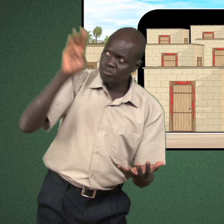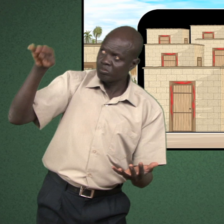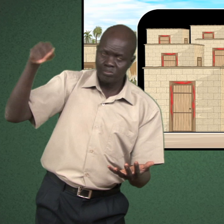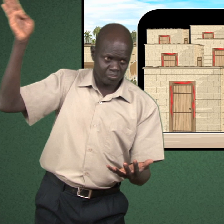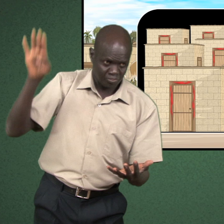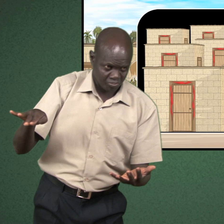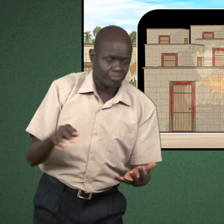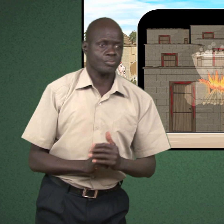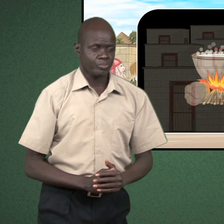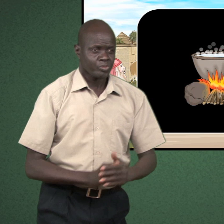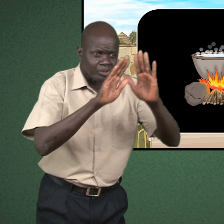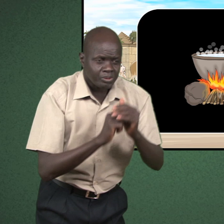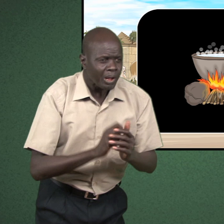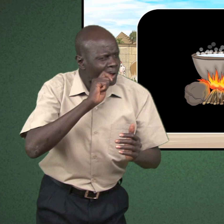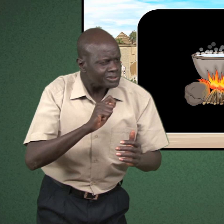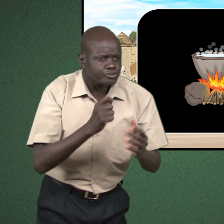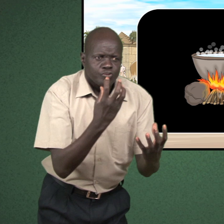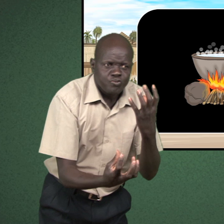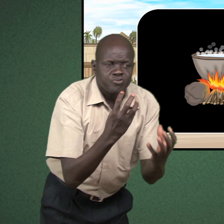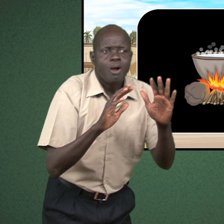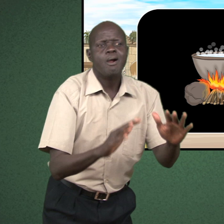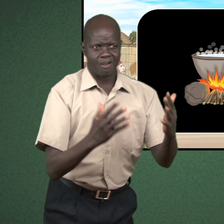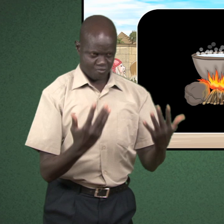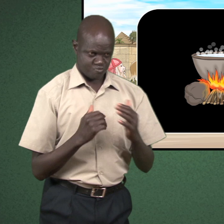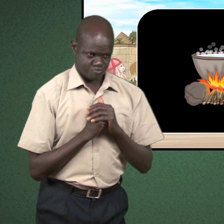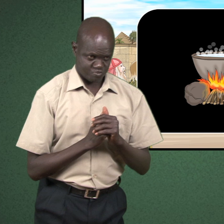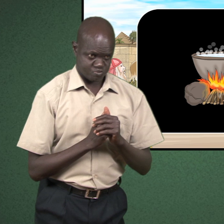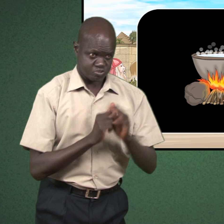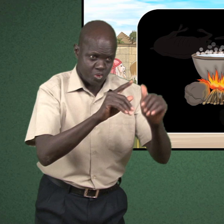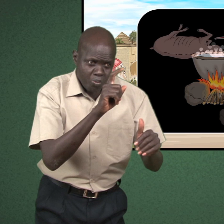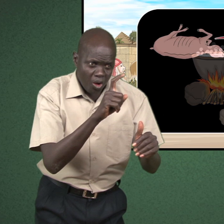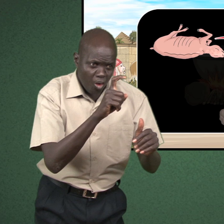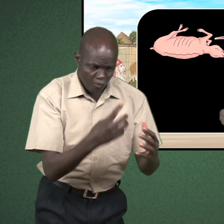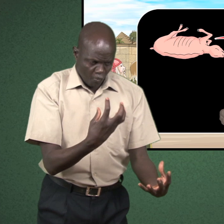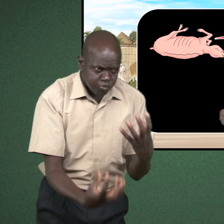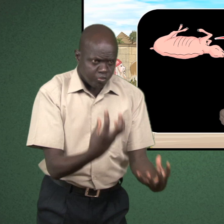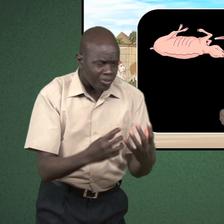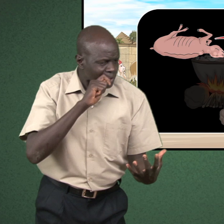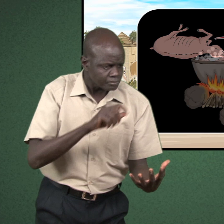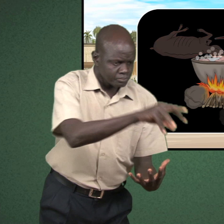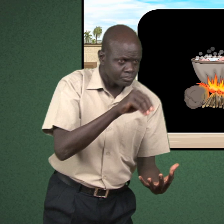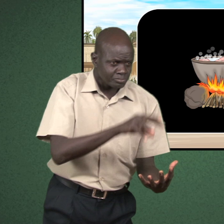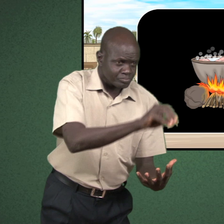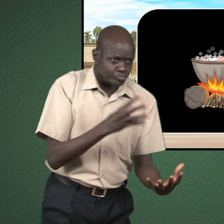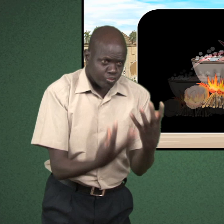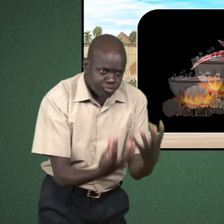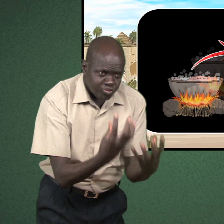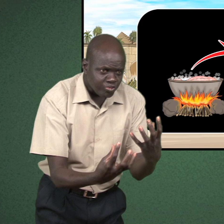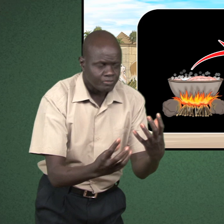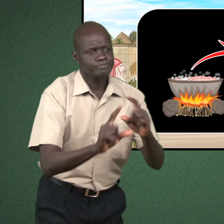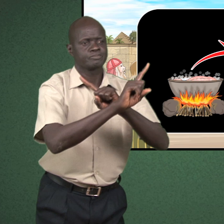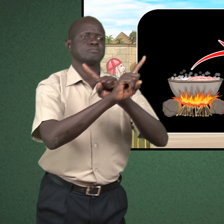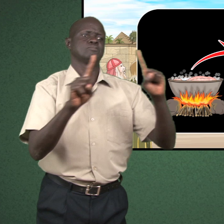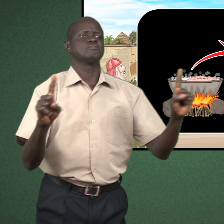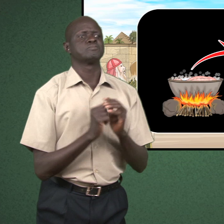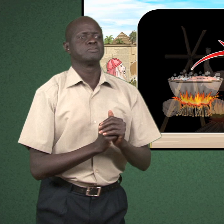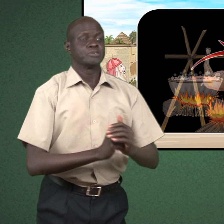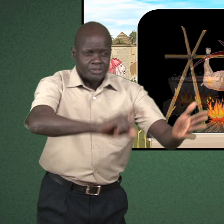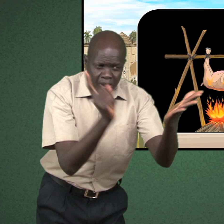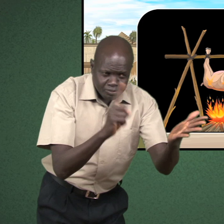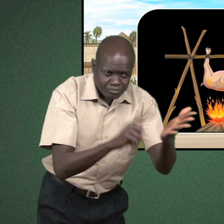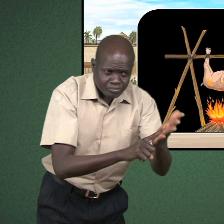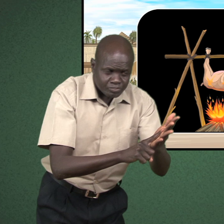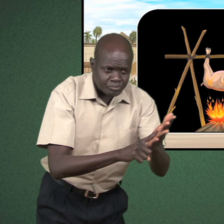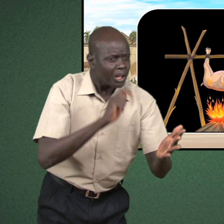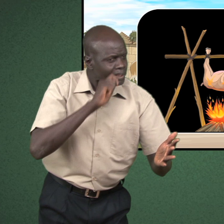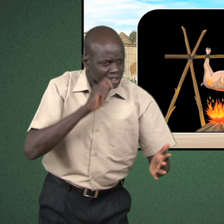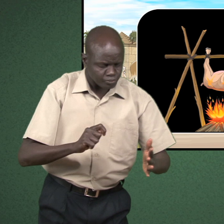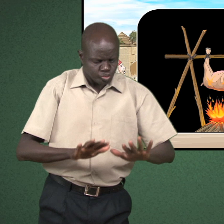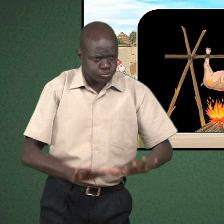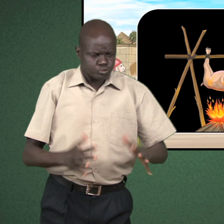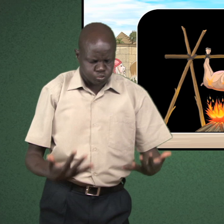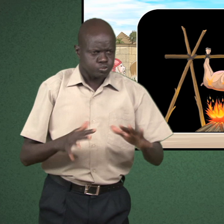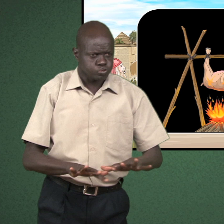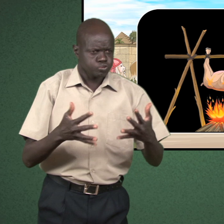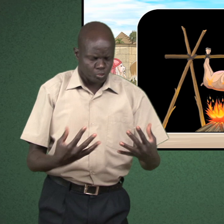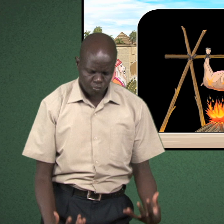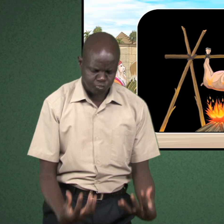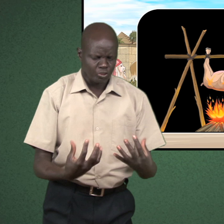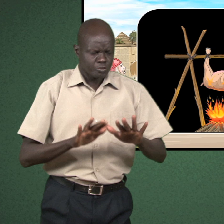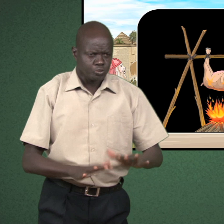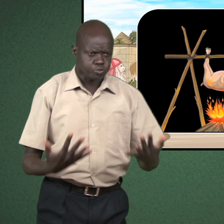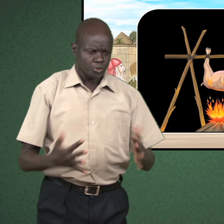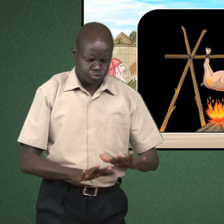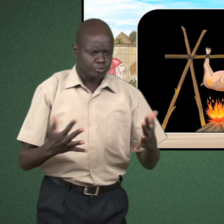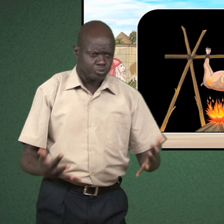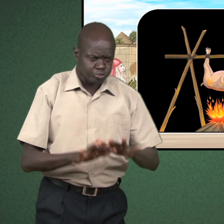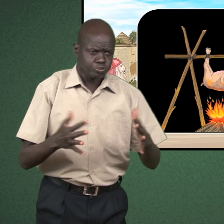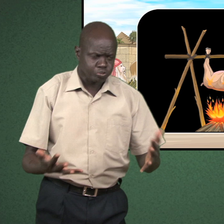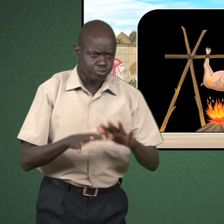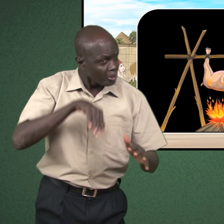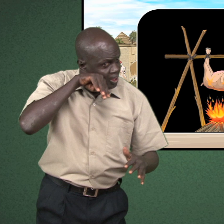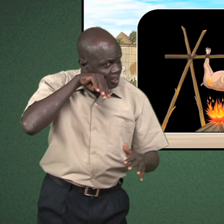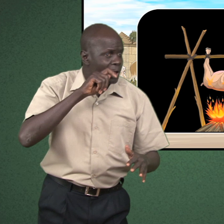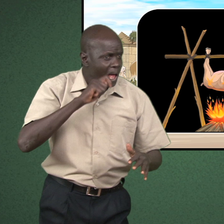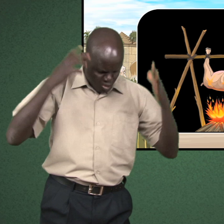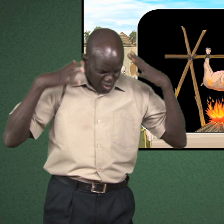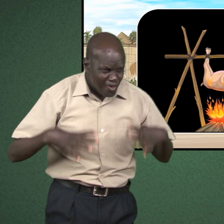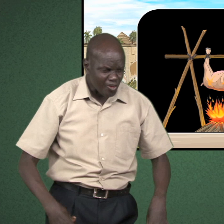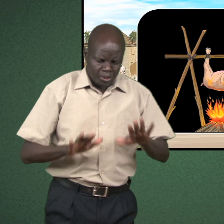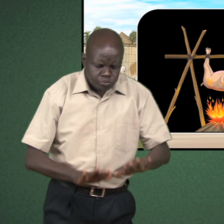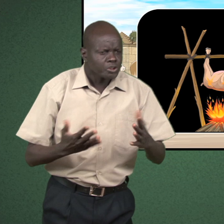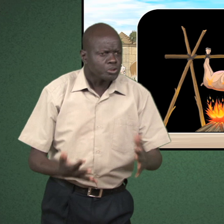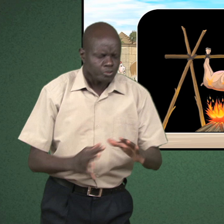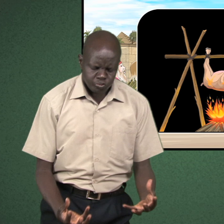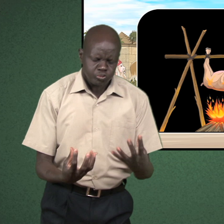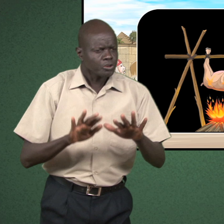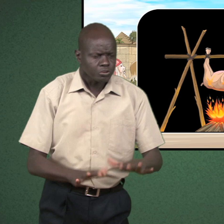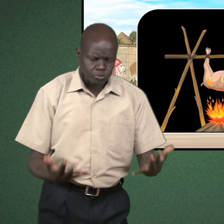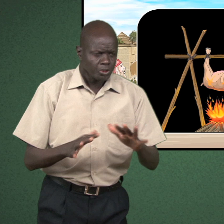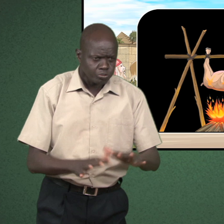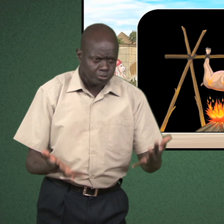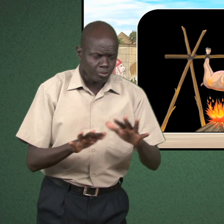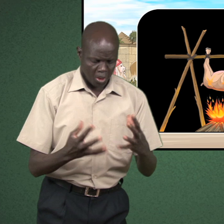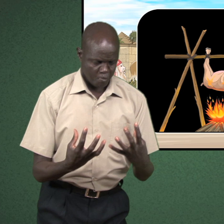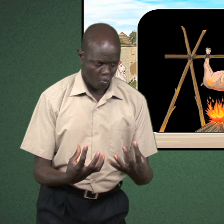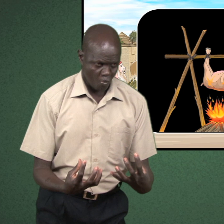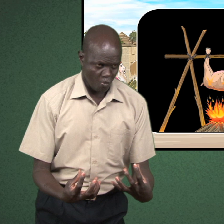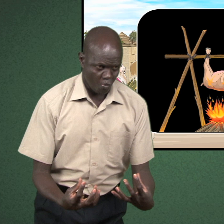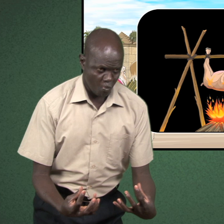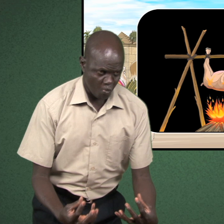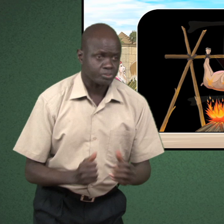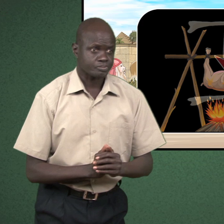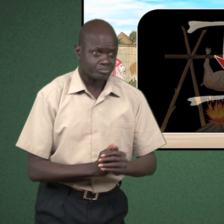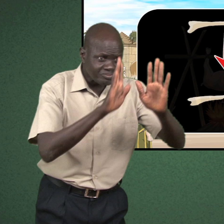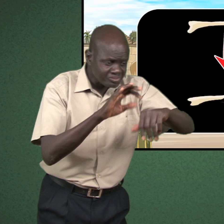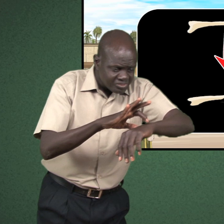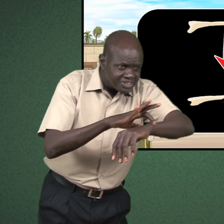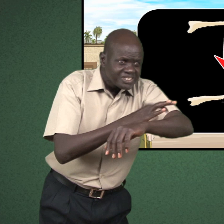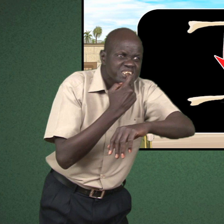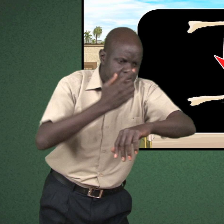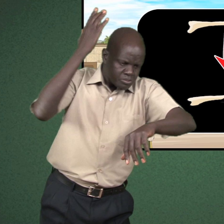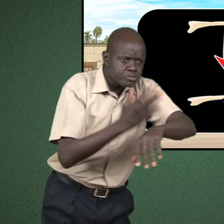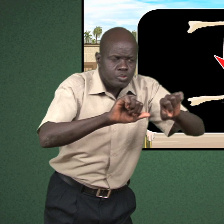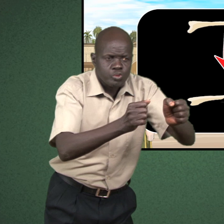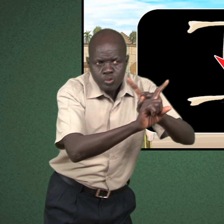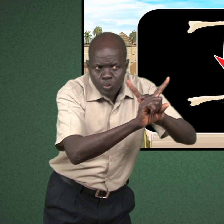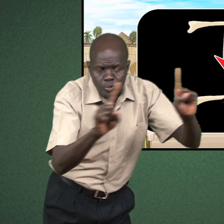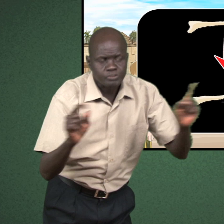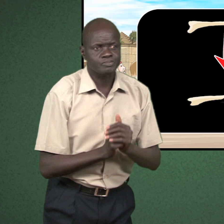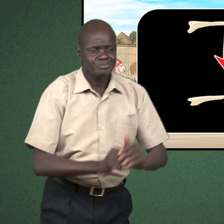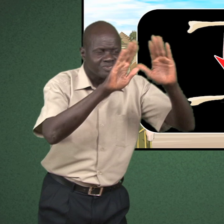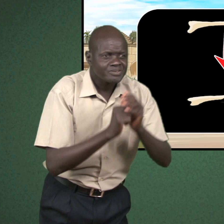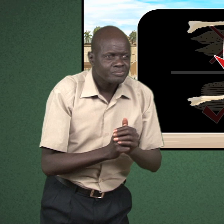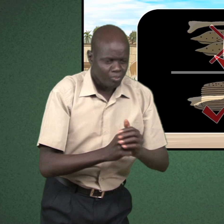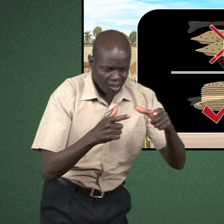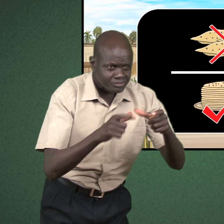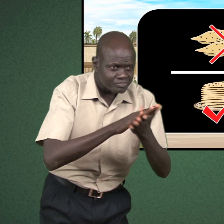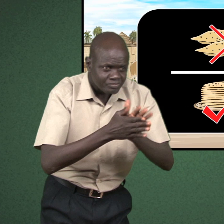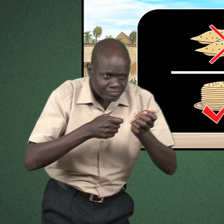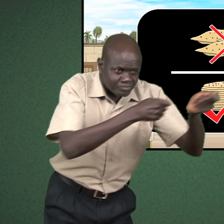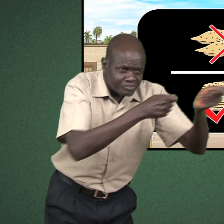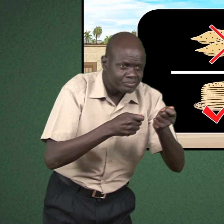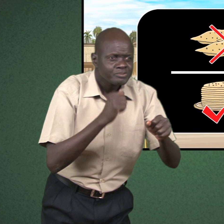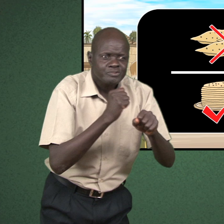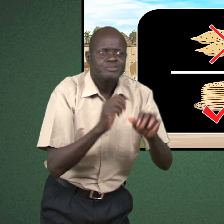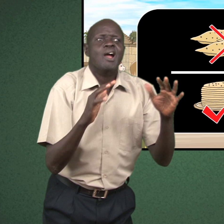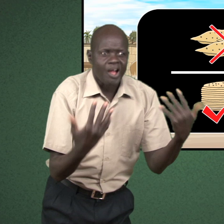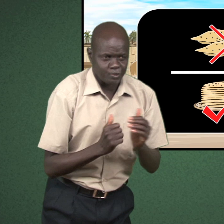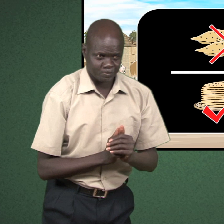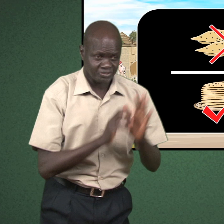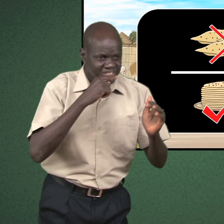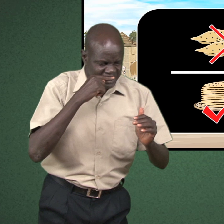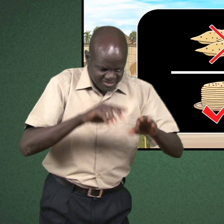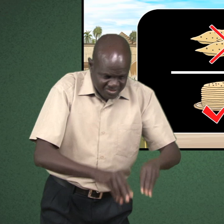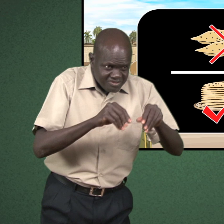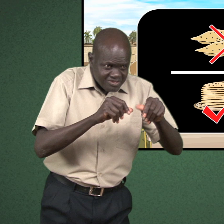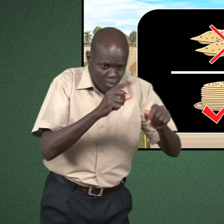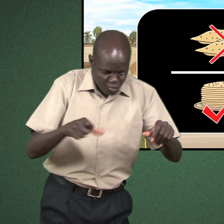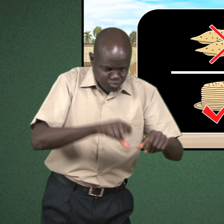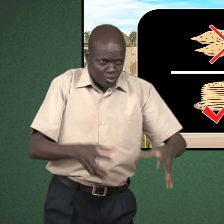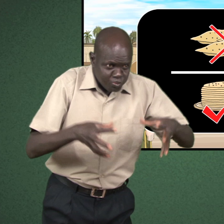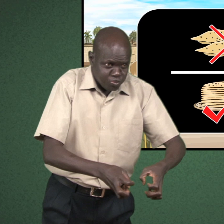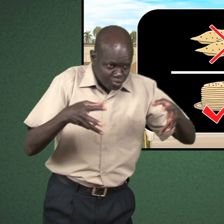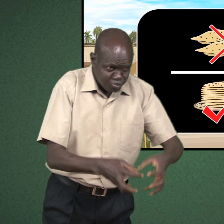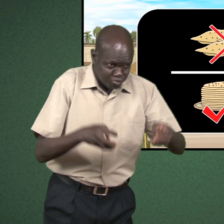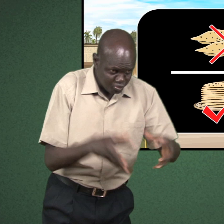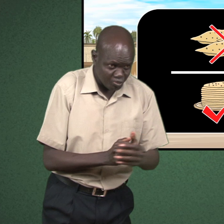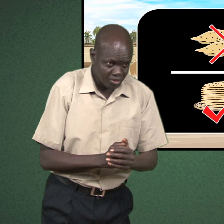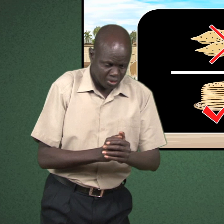Do not eat any of the meat raw or cooked in boiling water, but only roasted over the fire—its head and legs and inner parts.